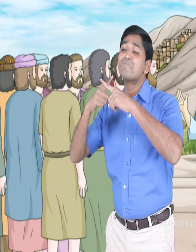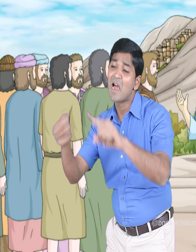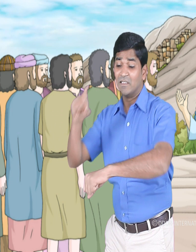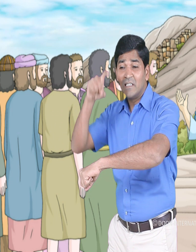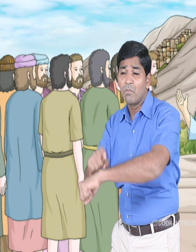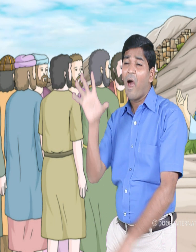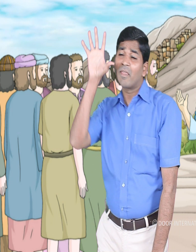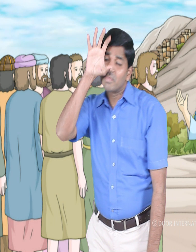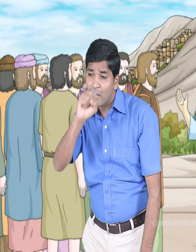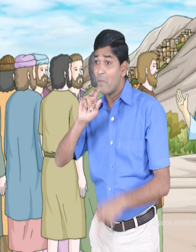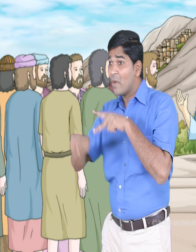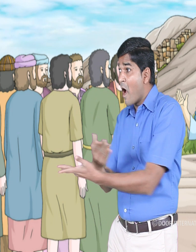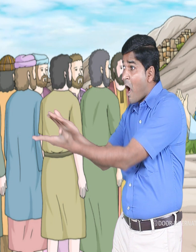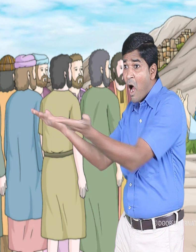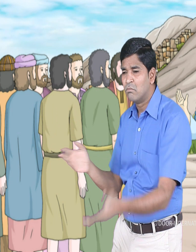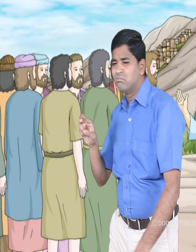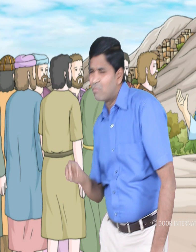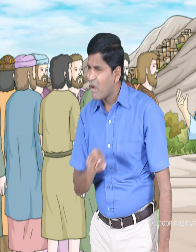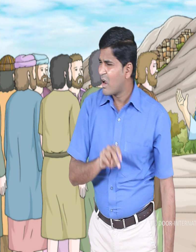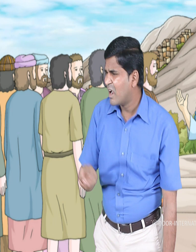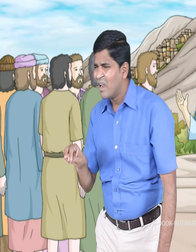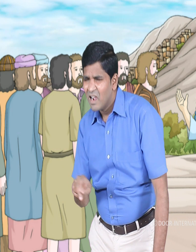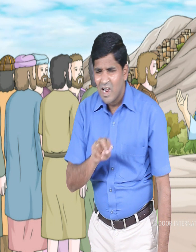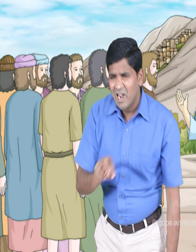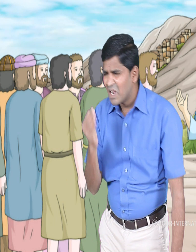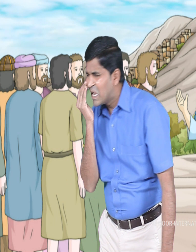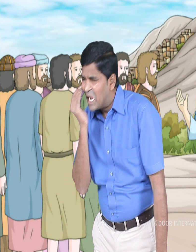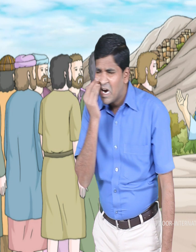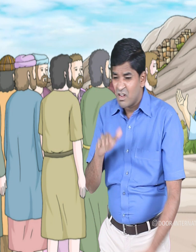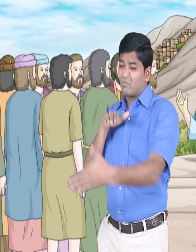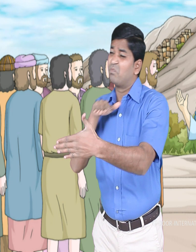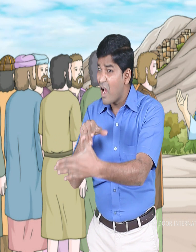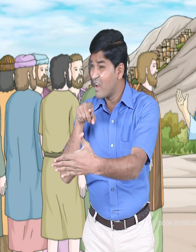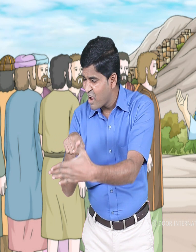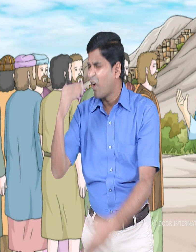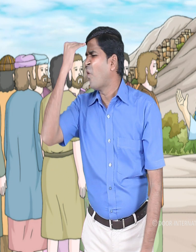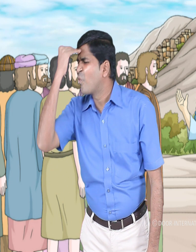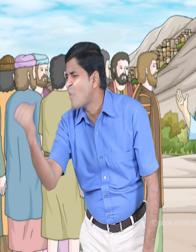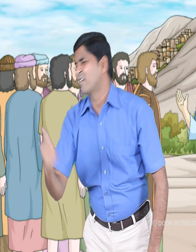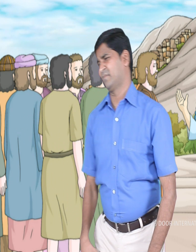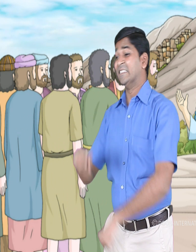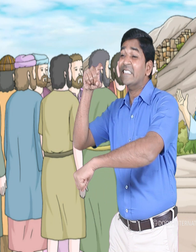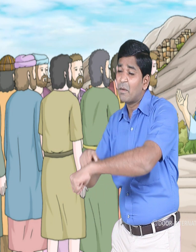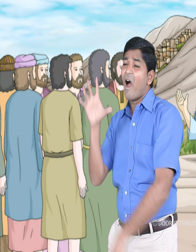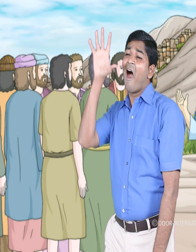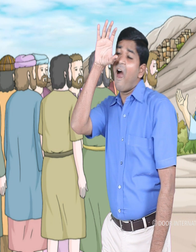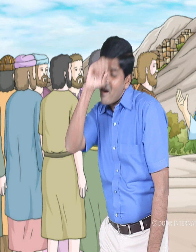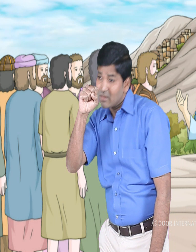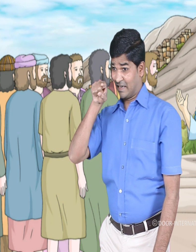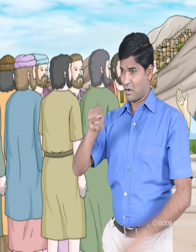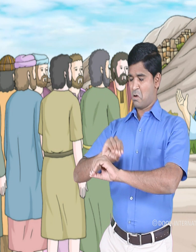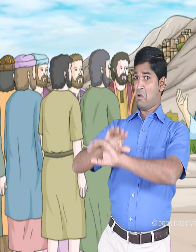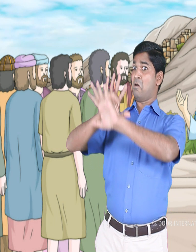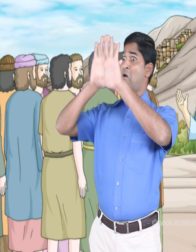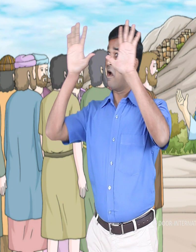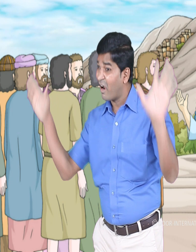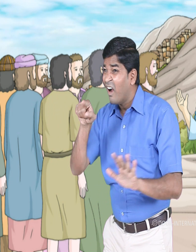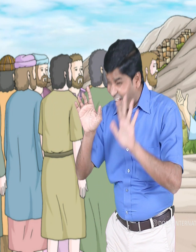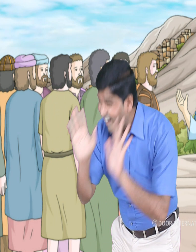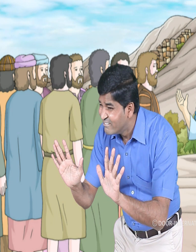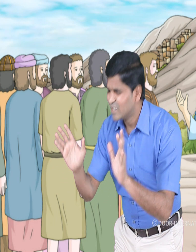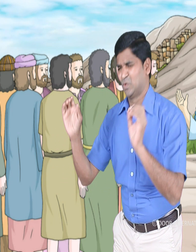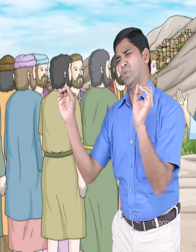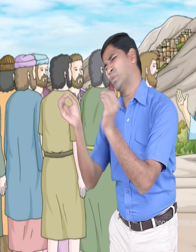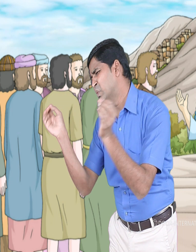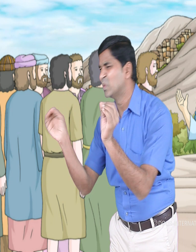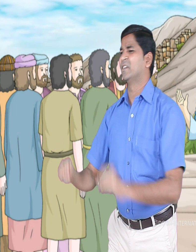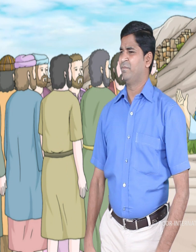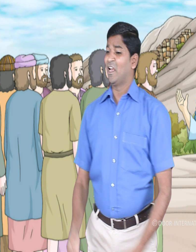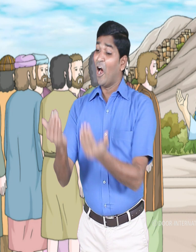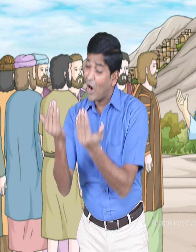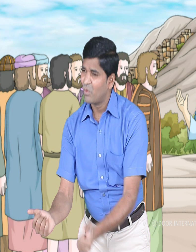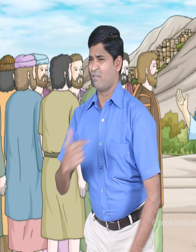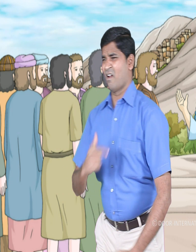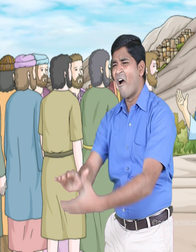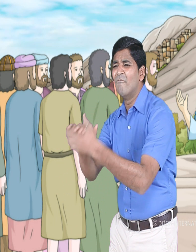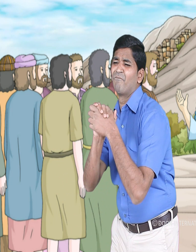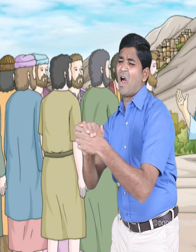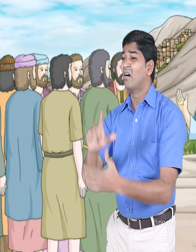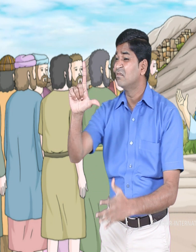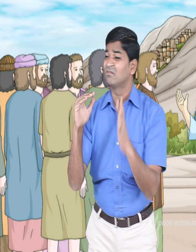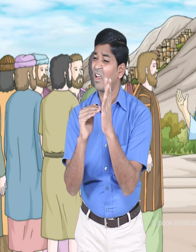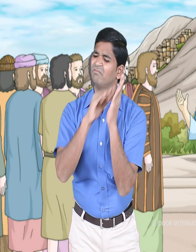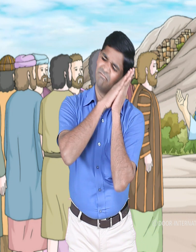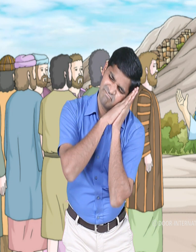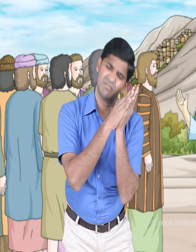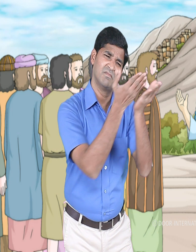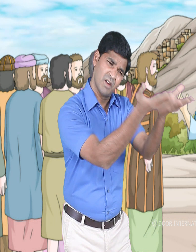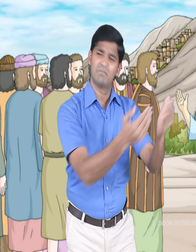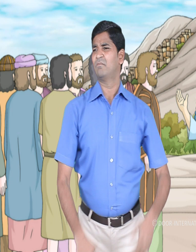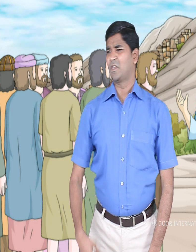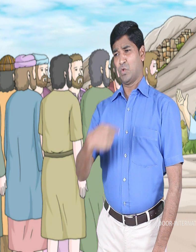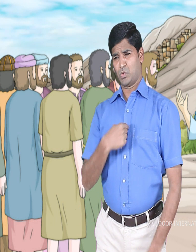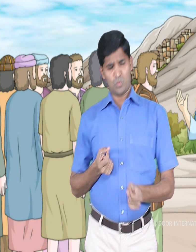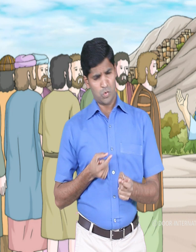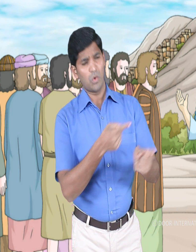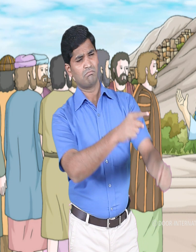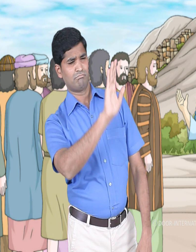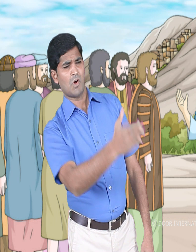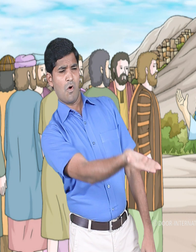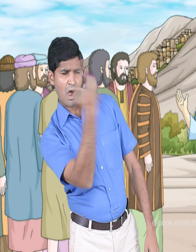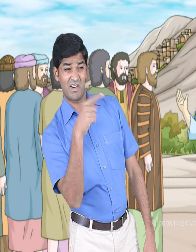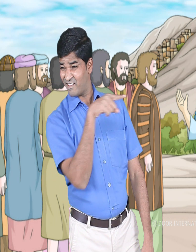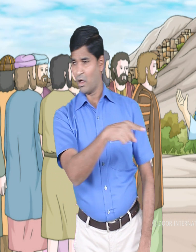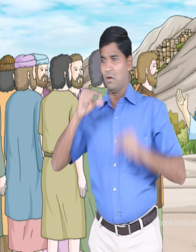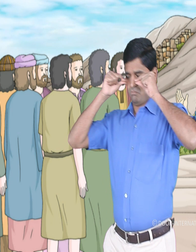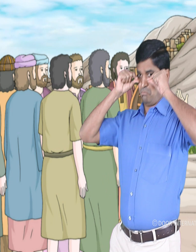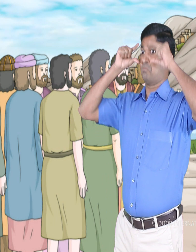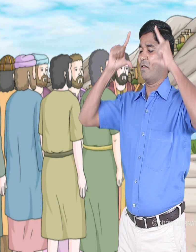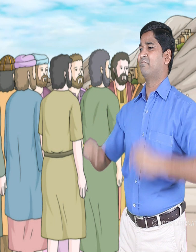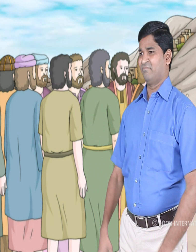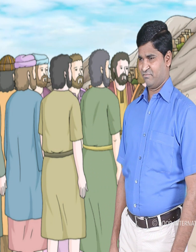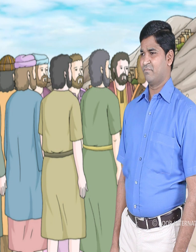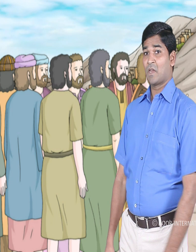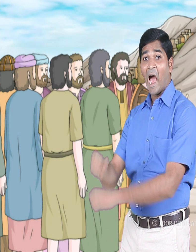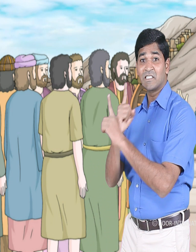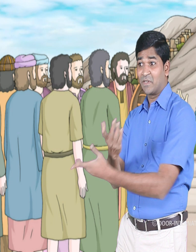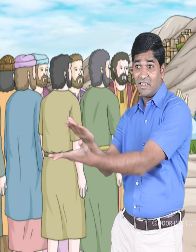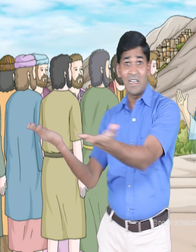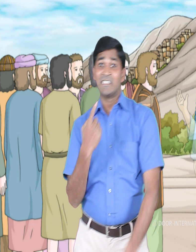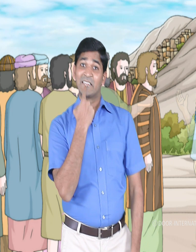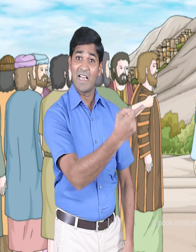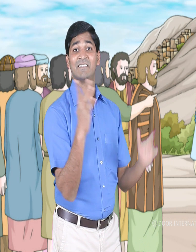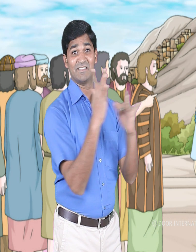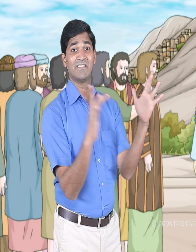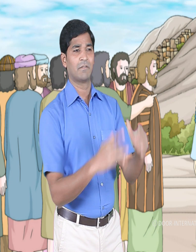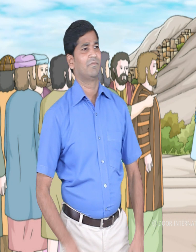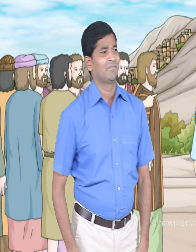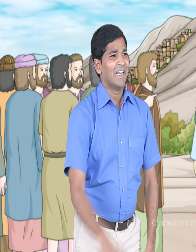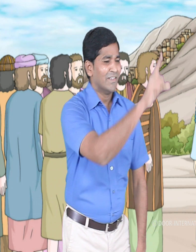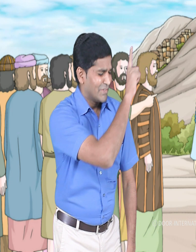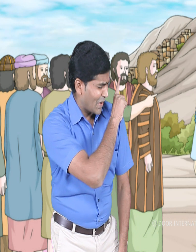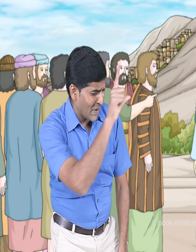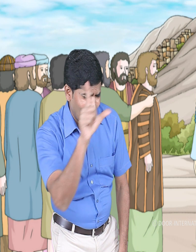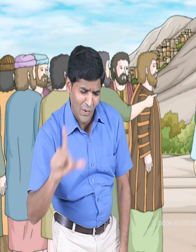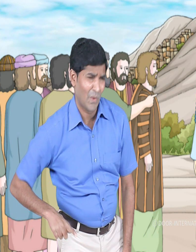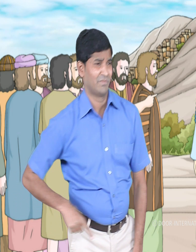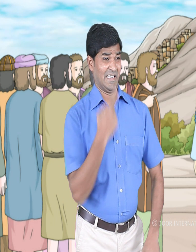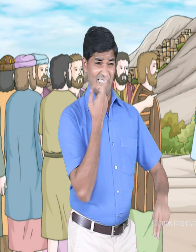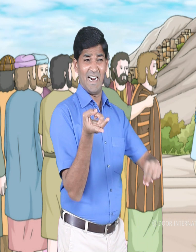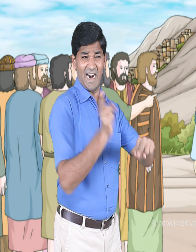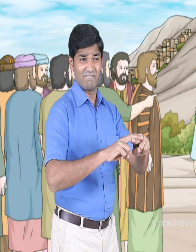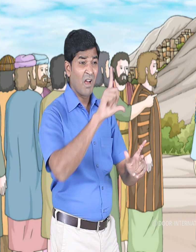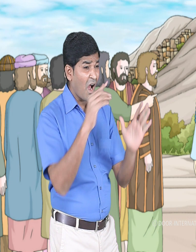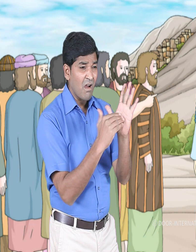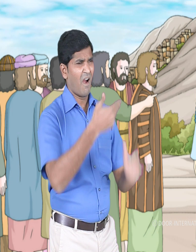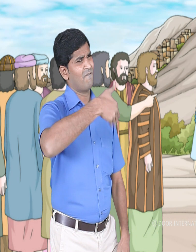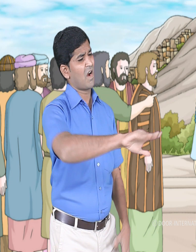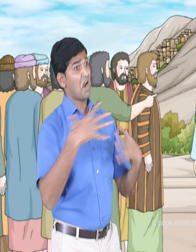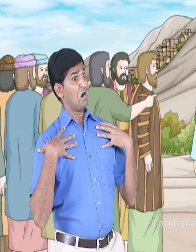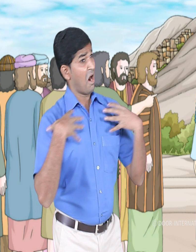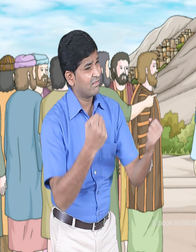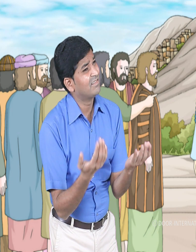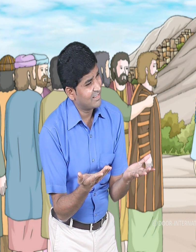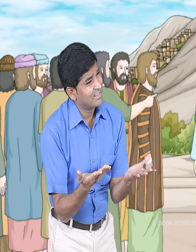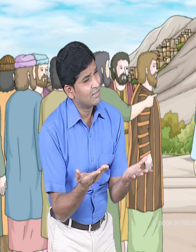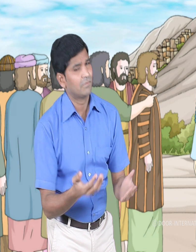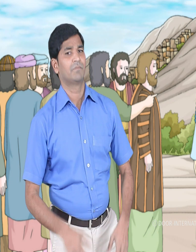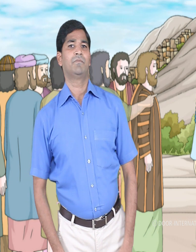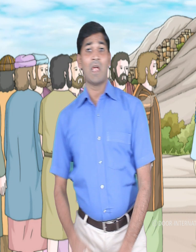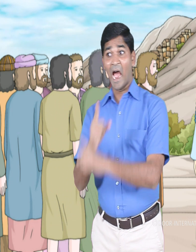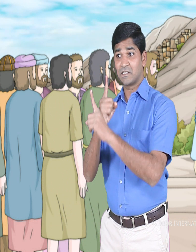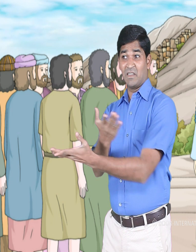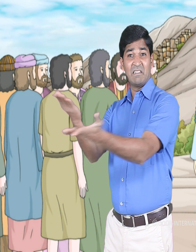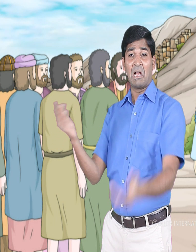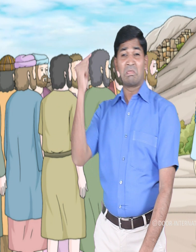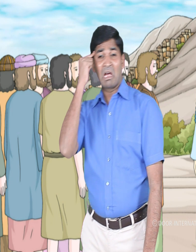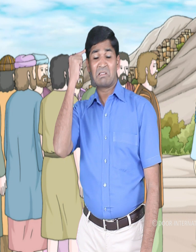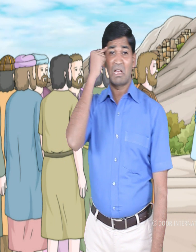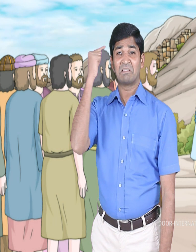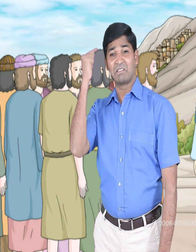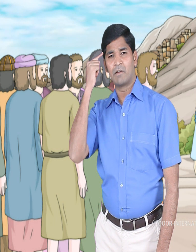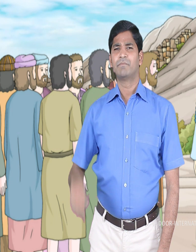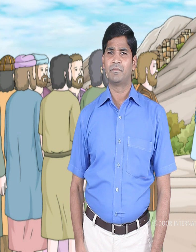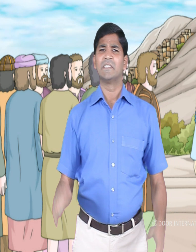After He had said this, He told them, “Our friend Lazarus has fallen asleep, but I am going there to wake him up.” His disciples replied, “Lord, if he is sleeping, he will get better.”